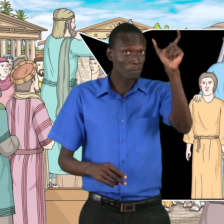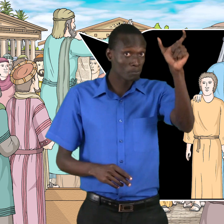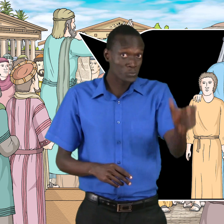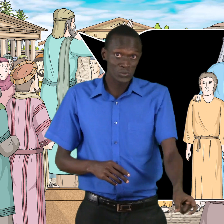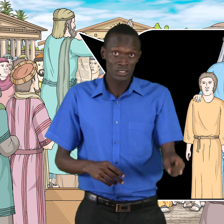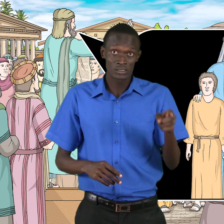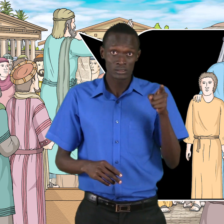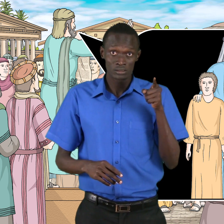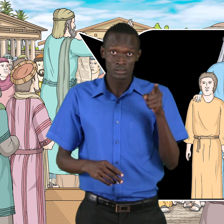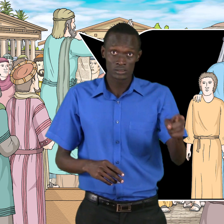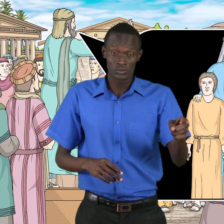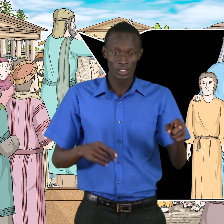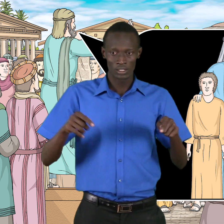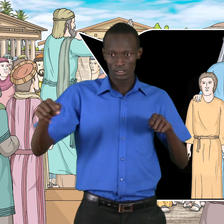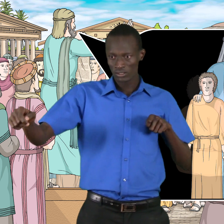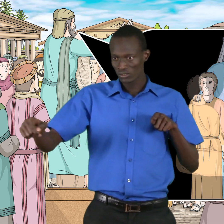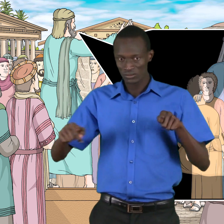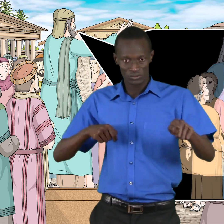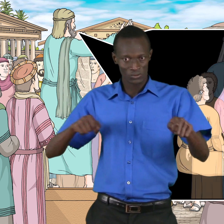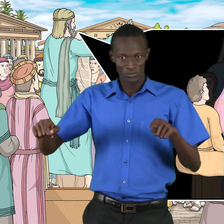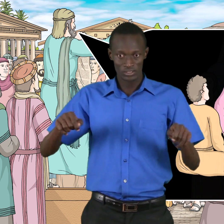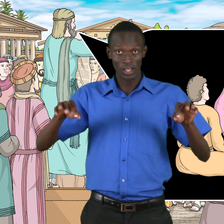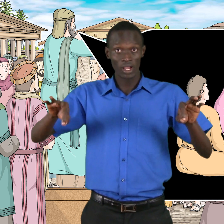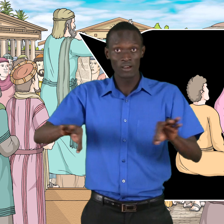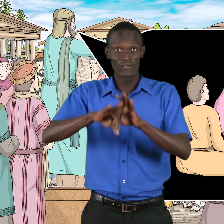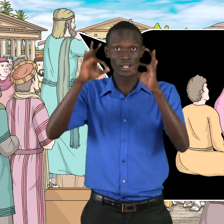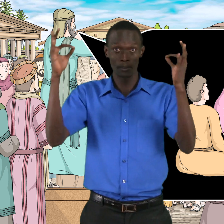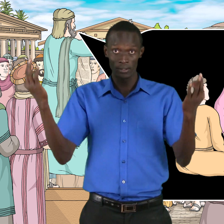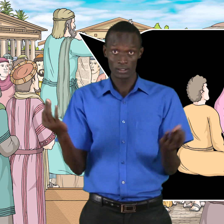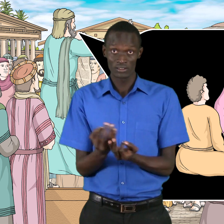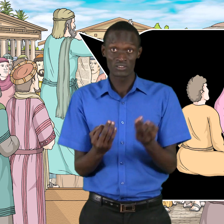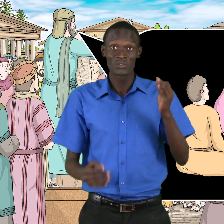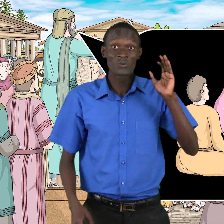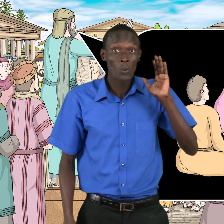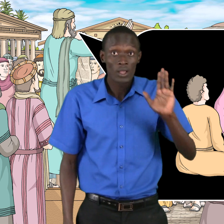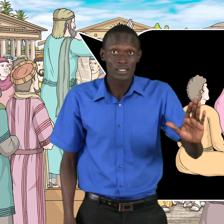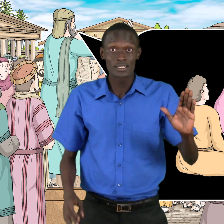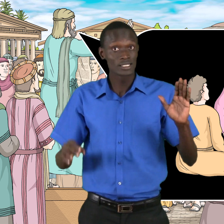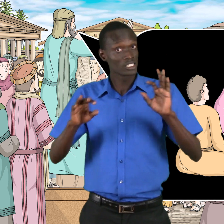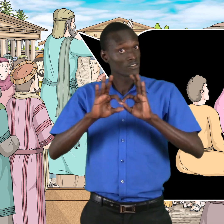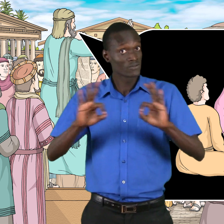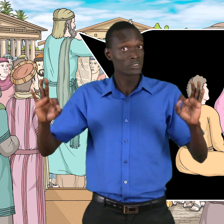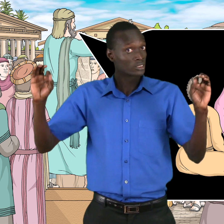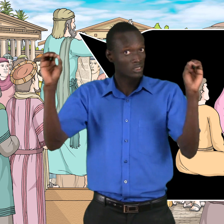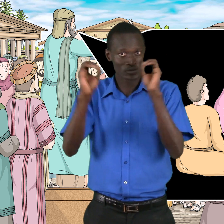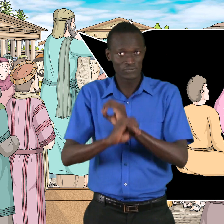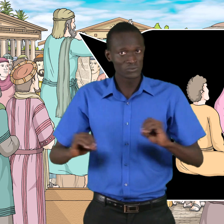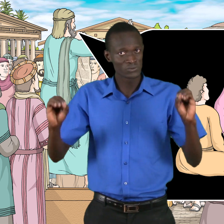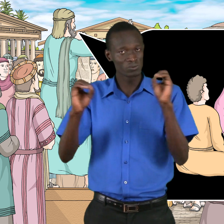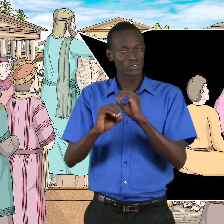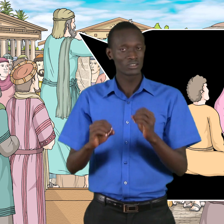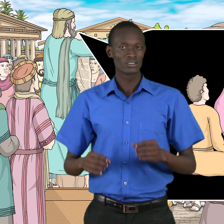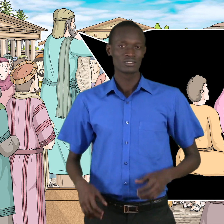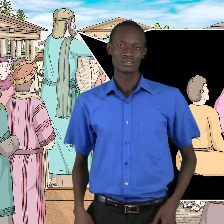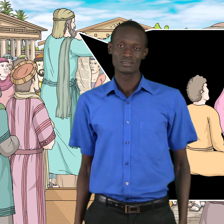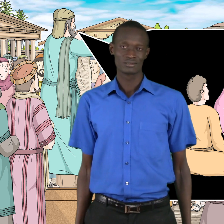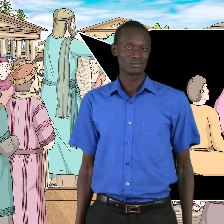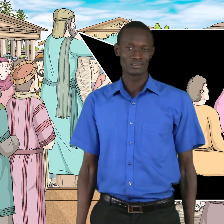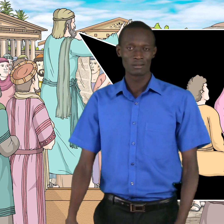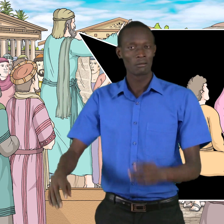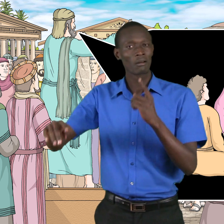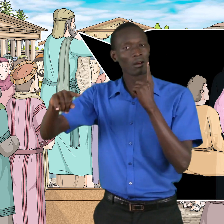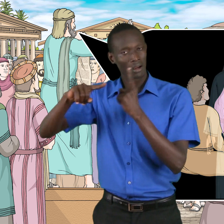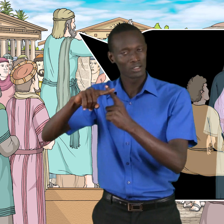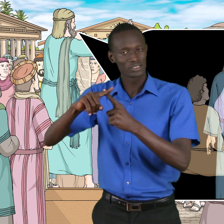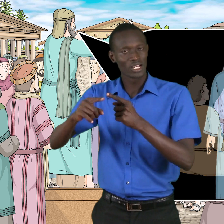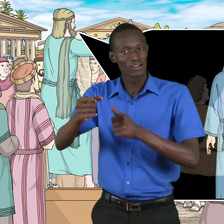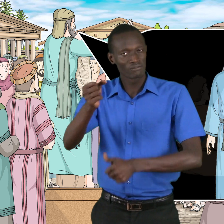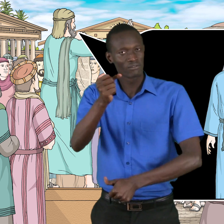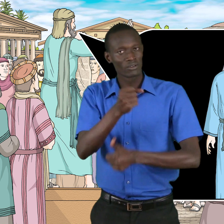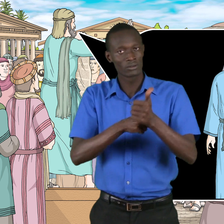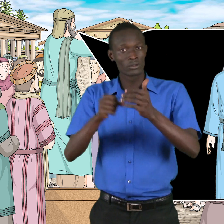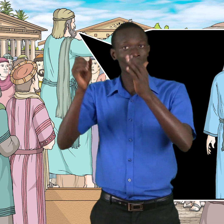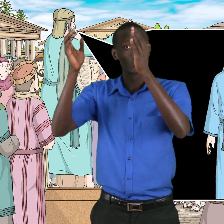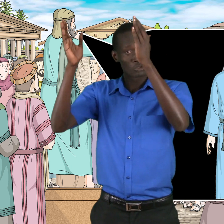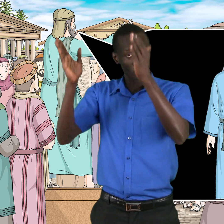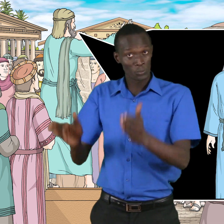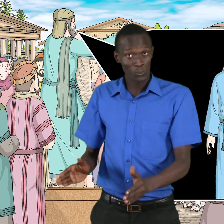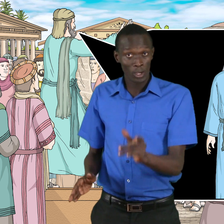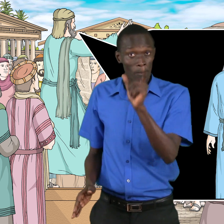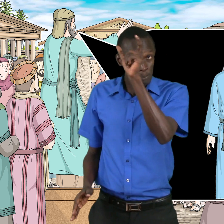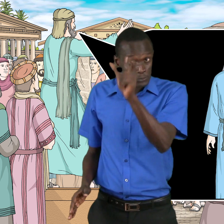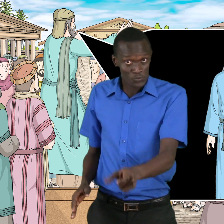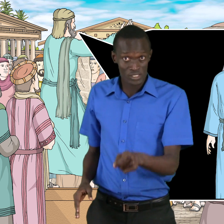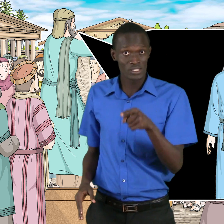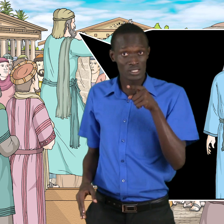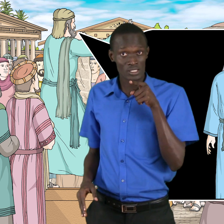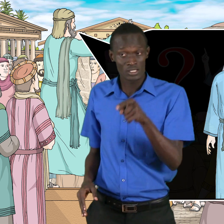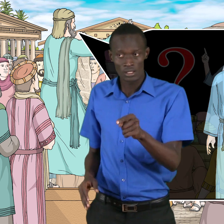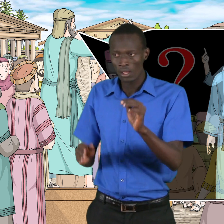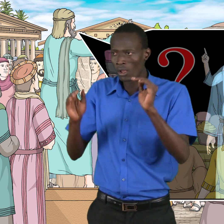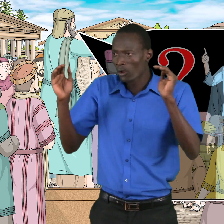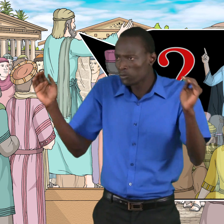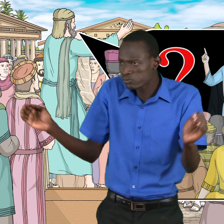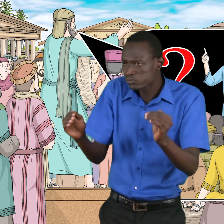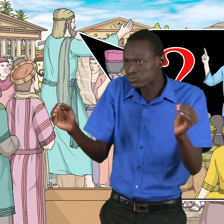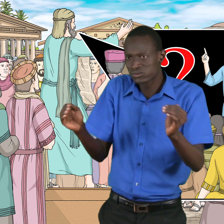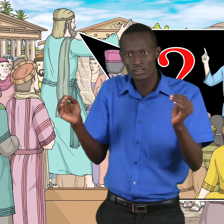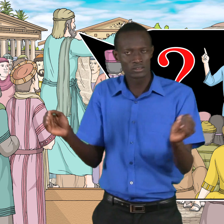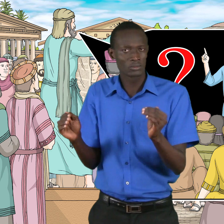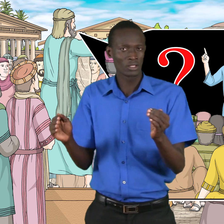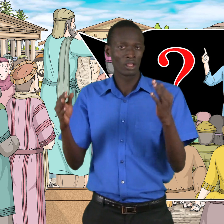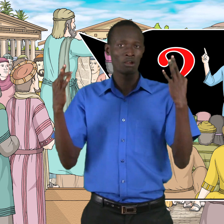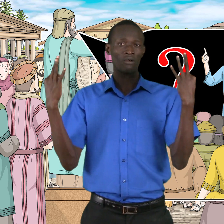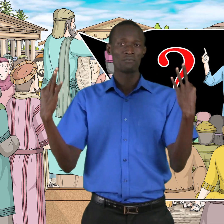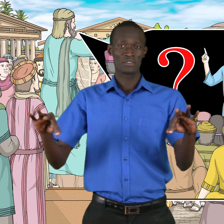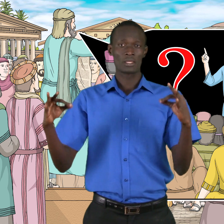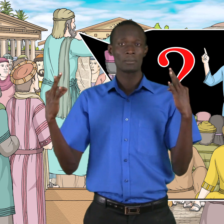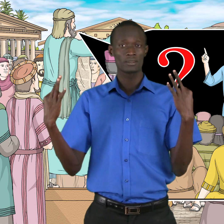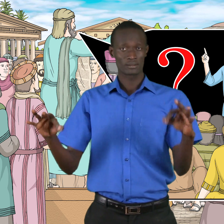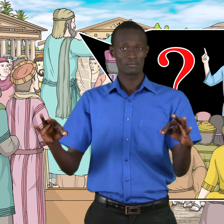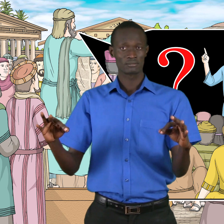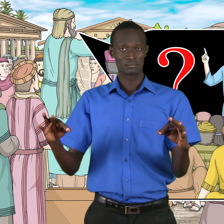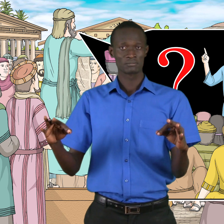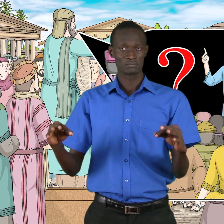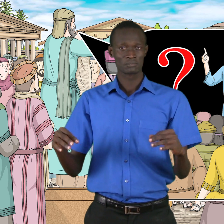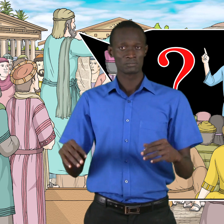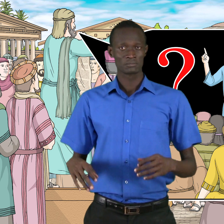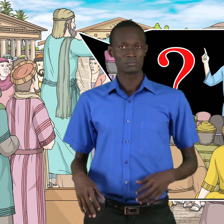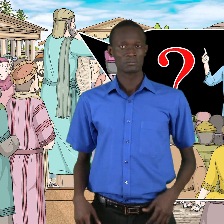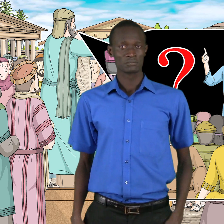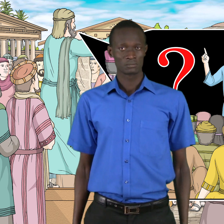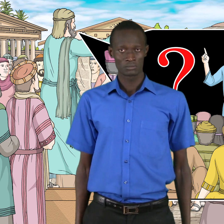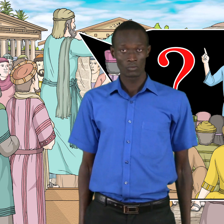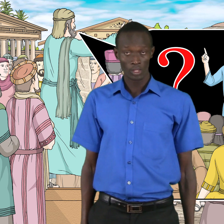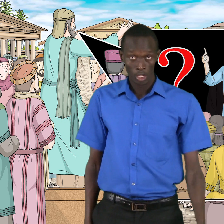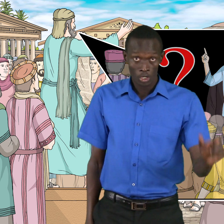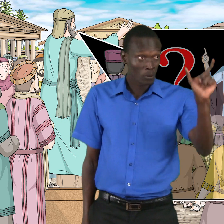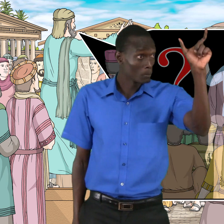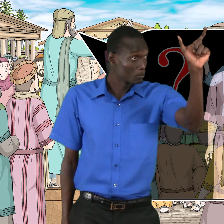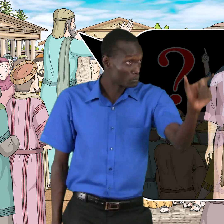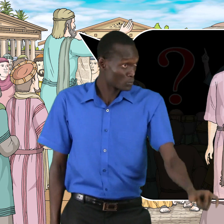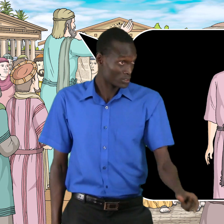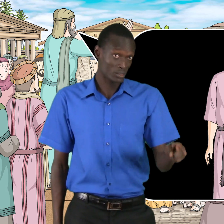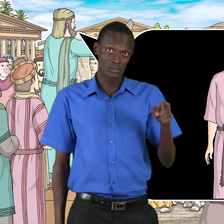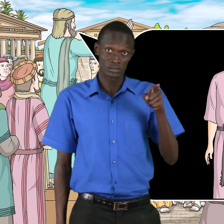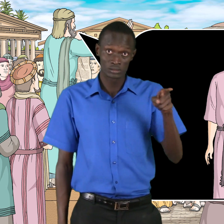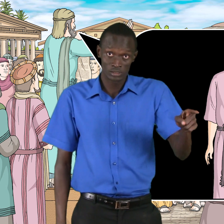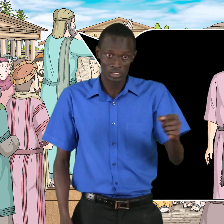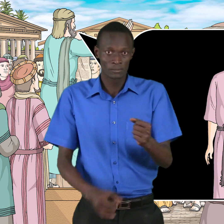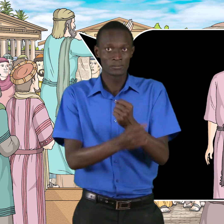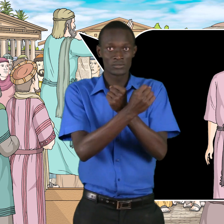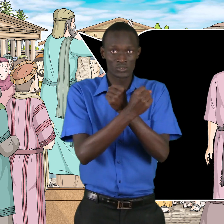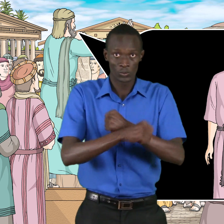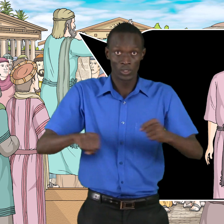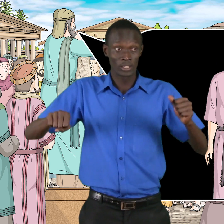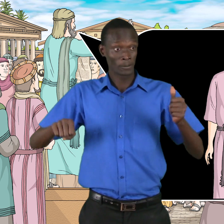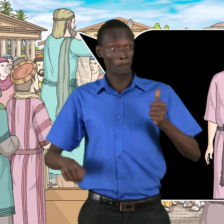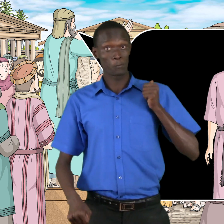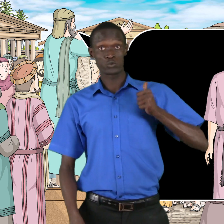For if someone does not know how to manage his own household, how can he care for the church of God?